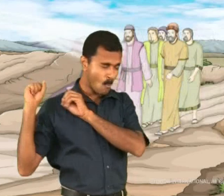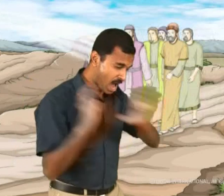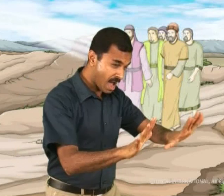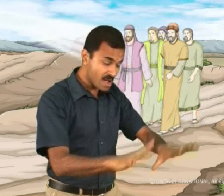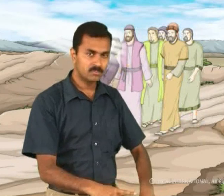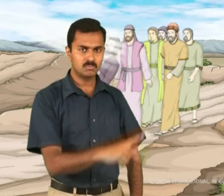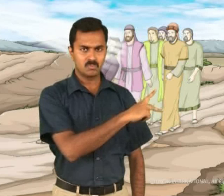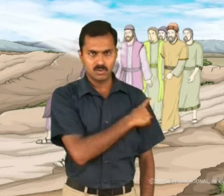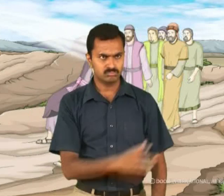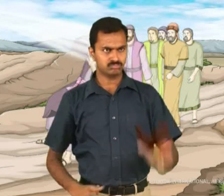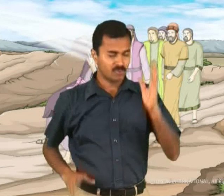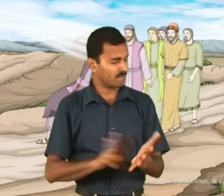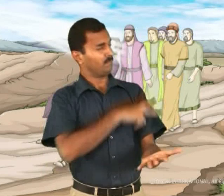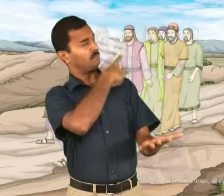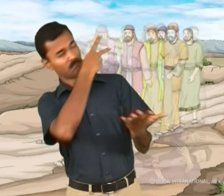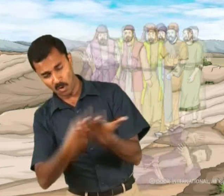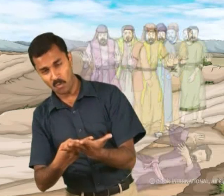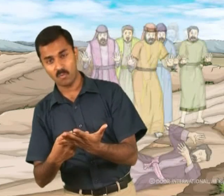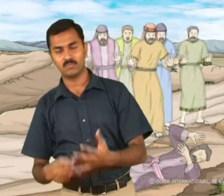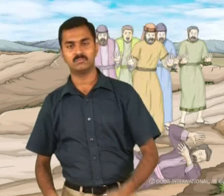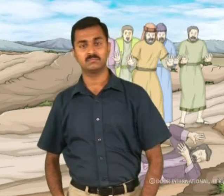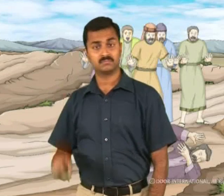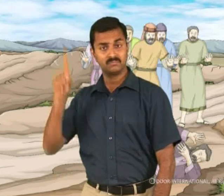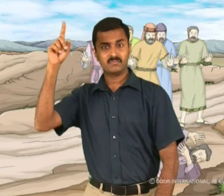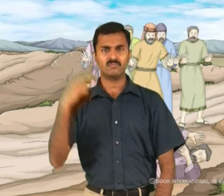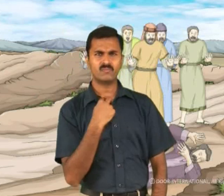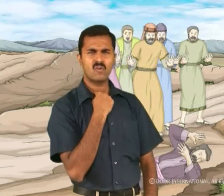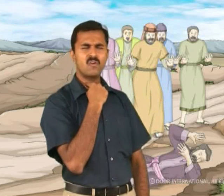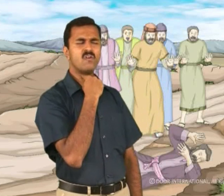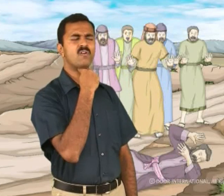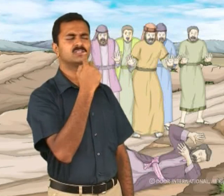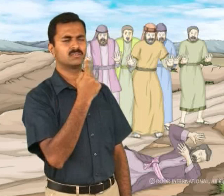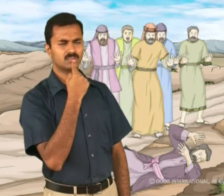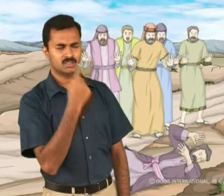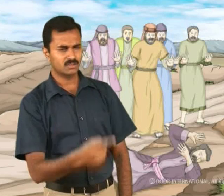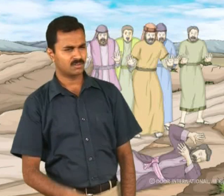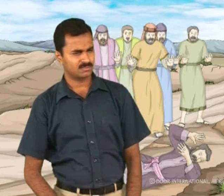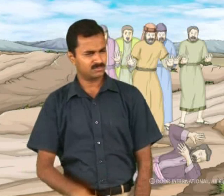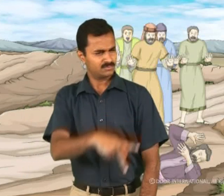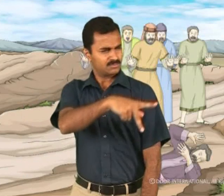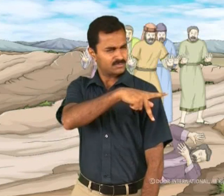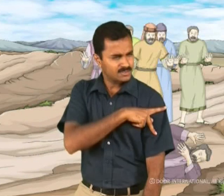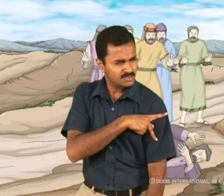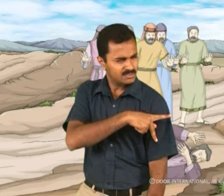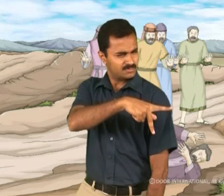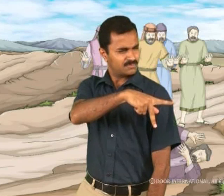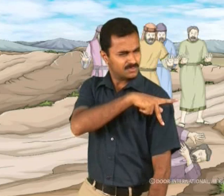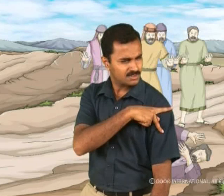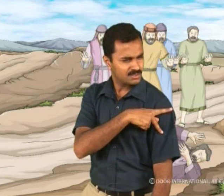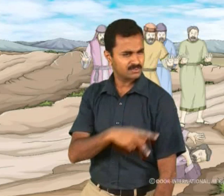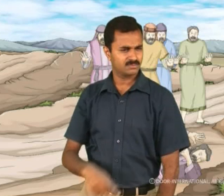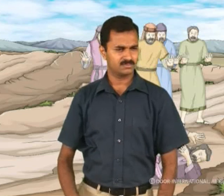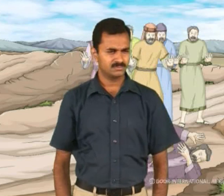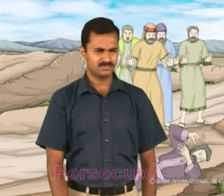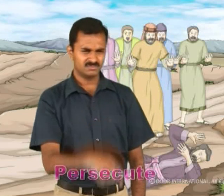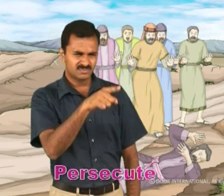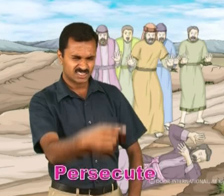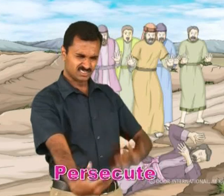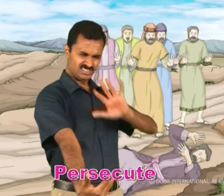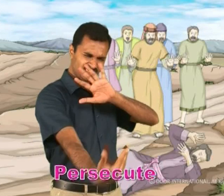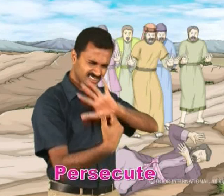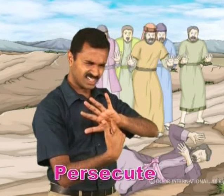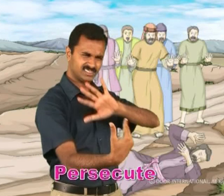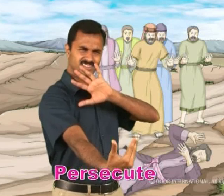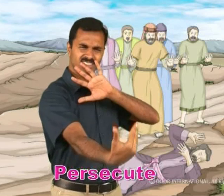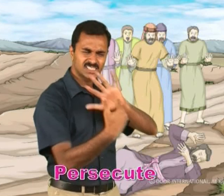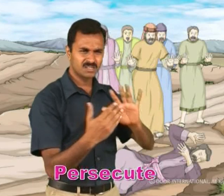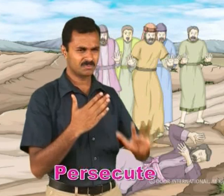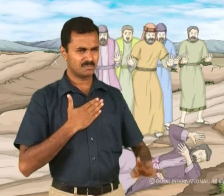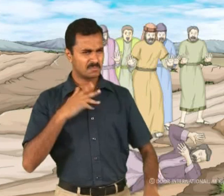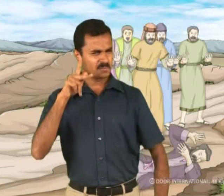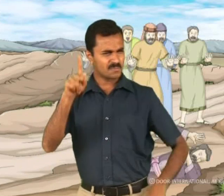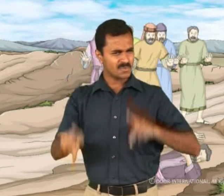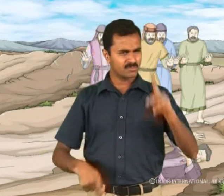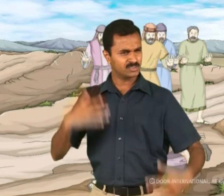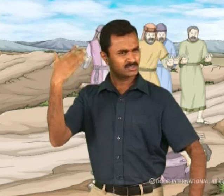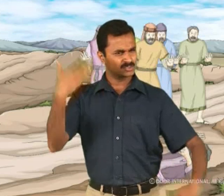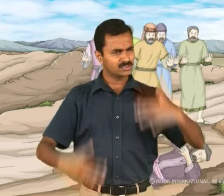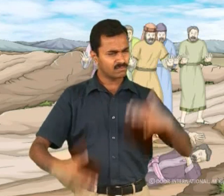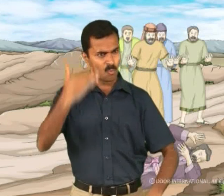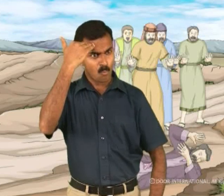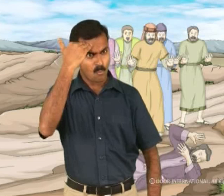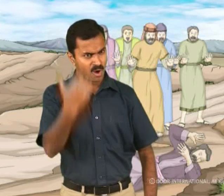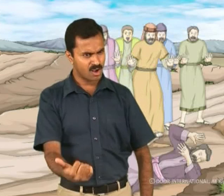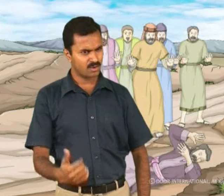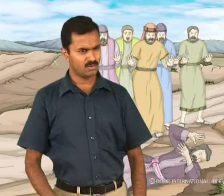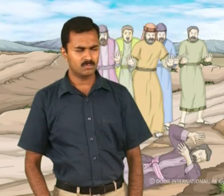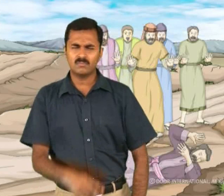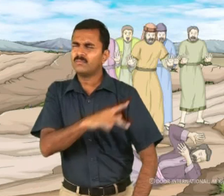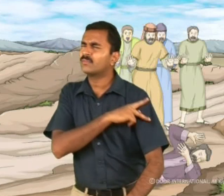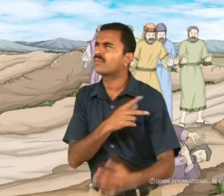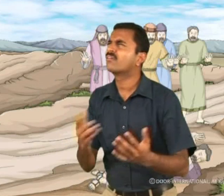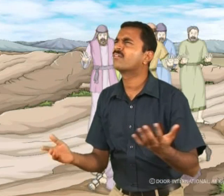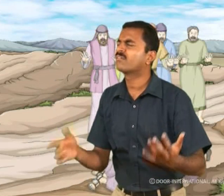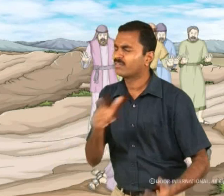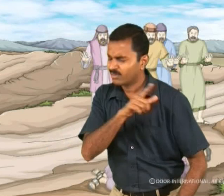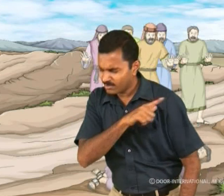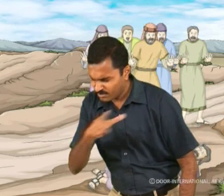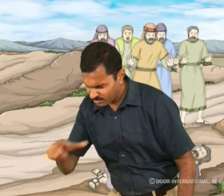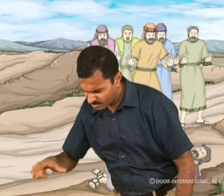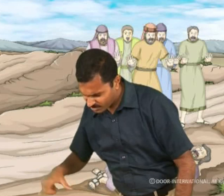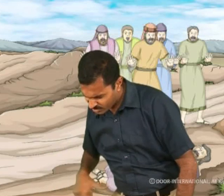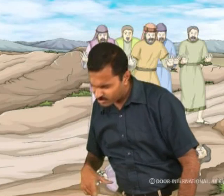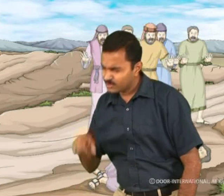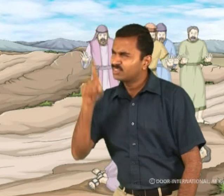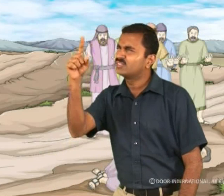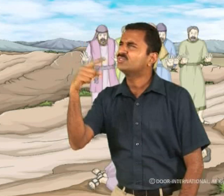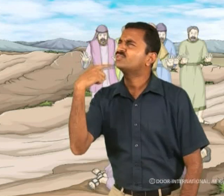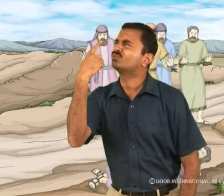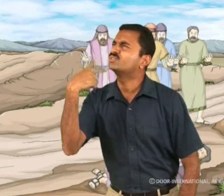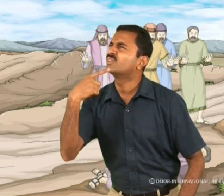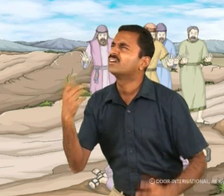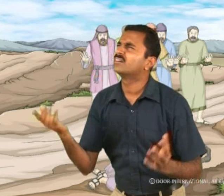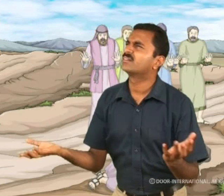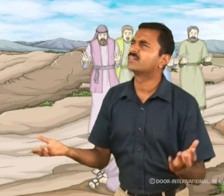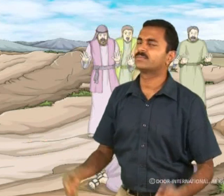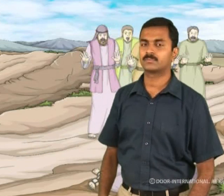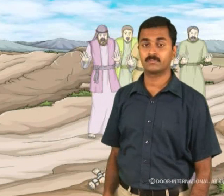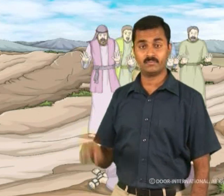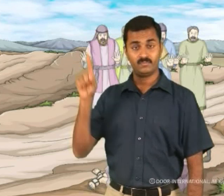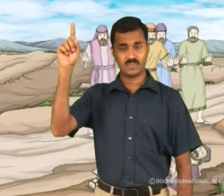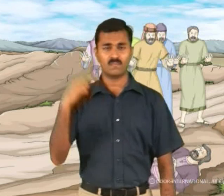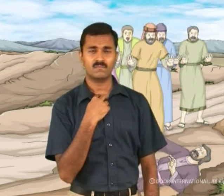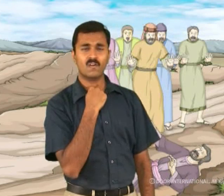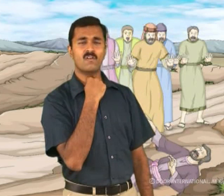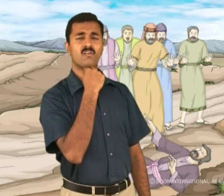He fell to the ground and heard a voice say to him, “Saul, Saul, why do you persecute Me?” “Who are You, Lord?” Saul asked.